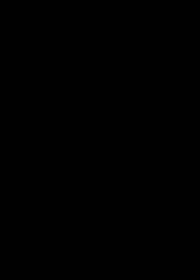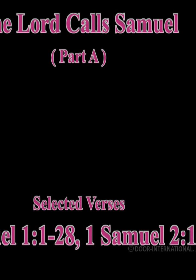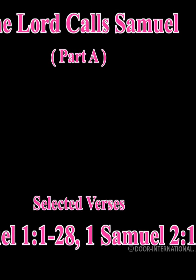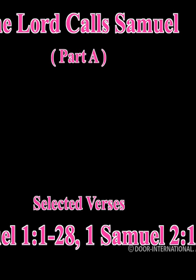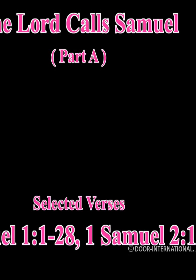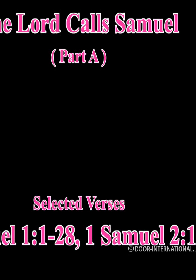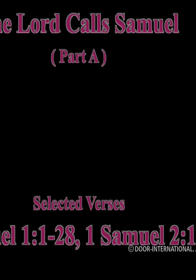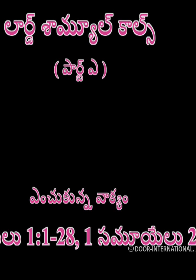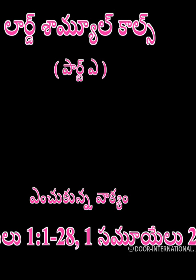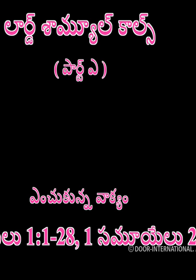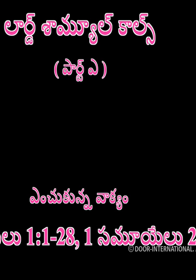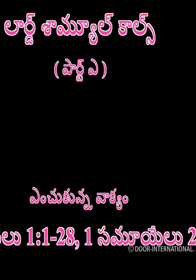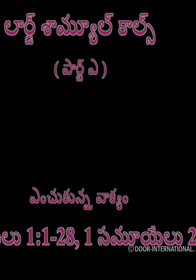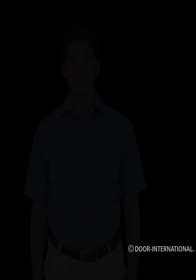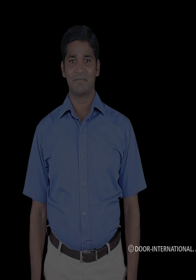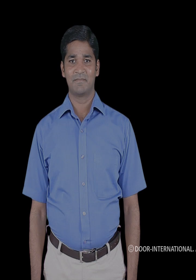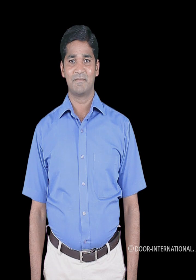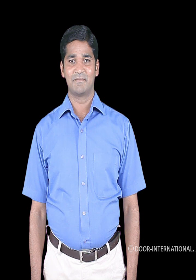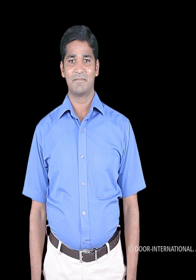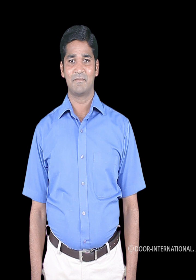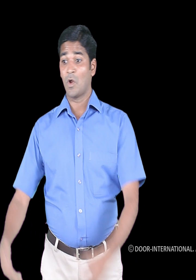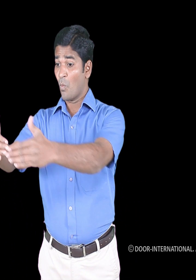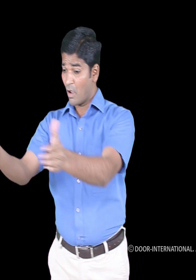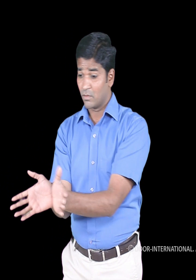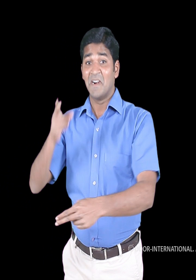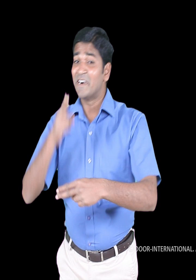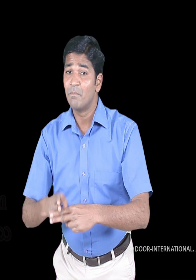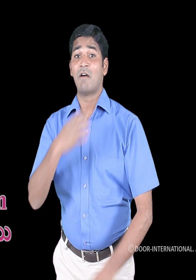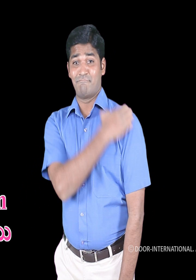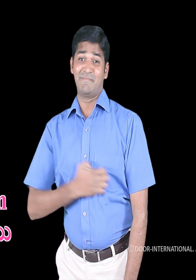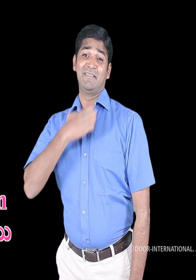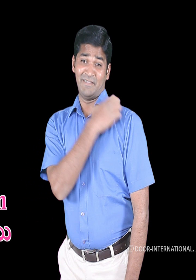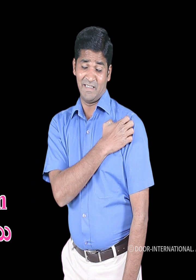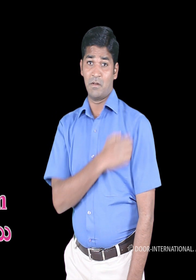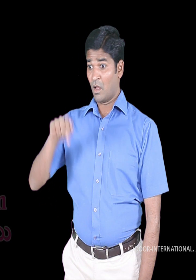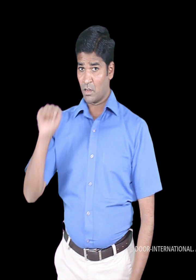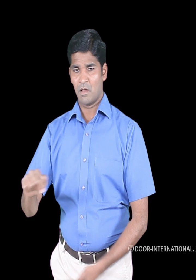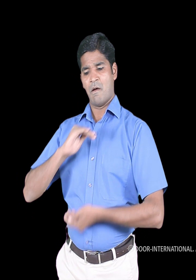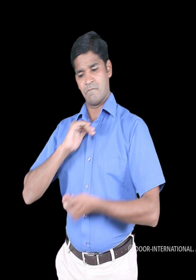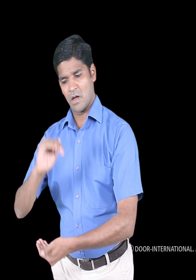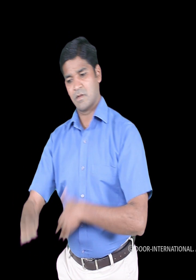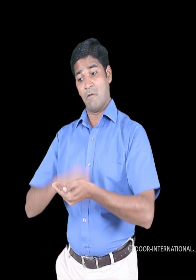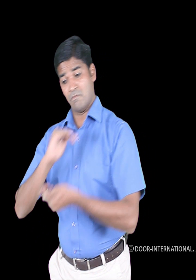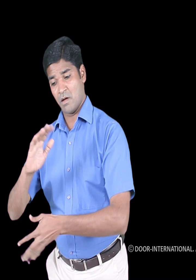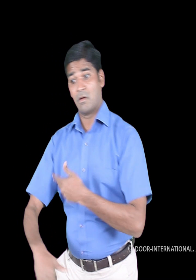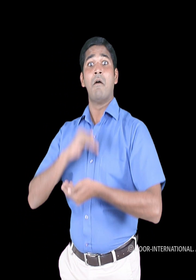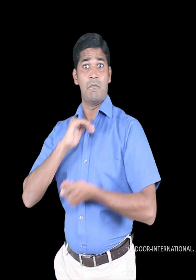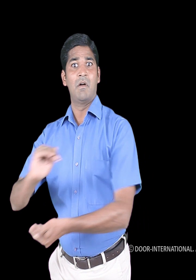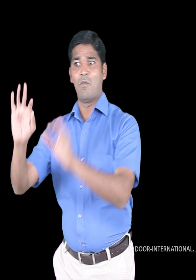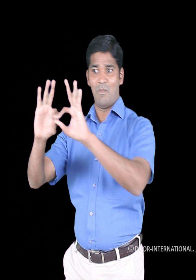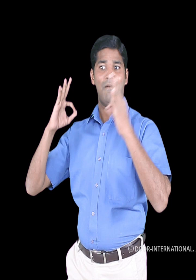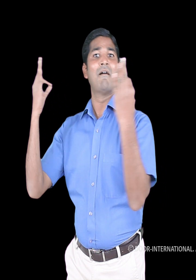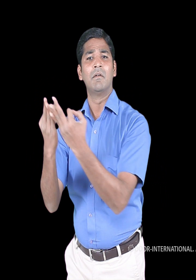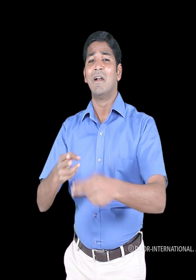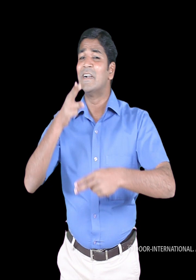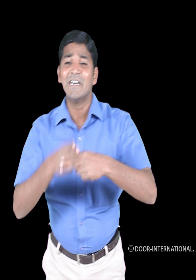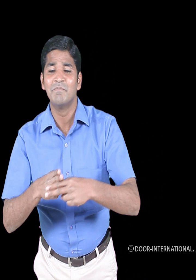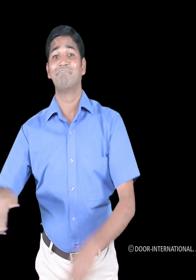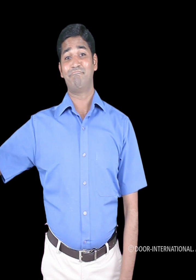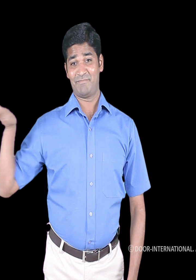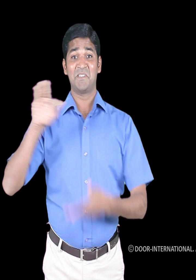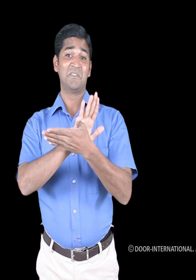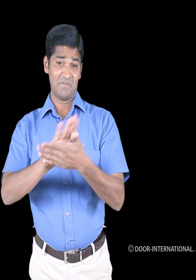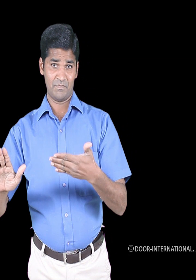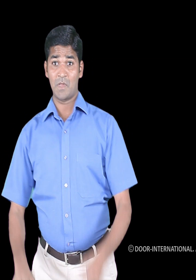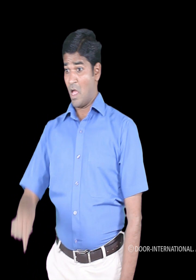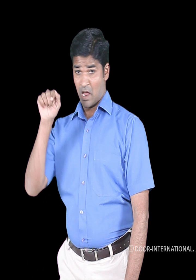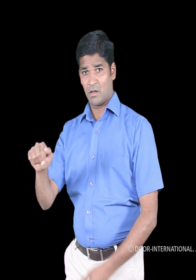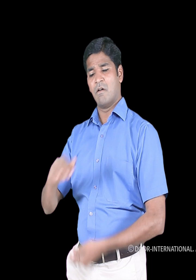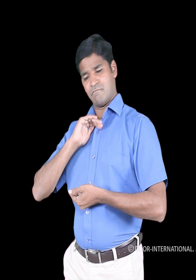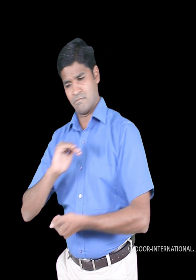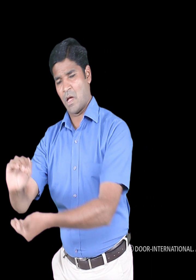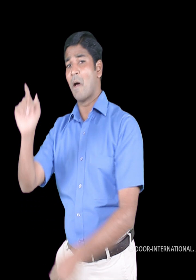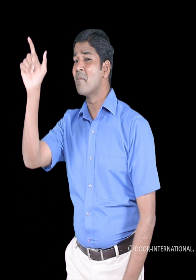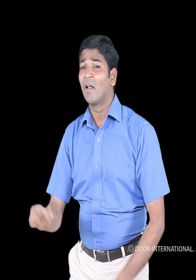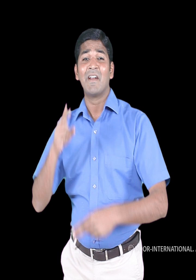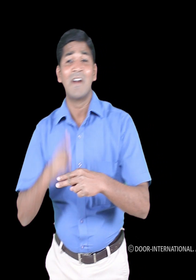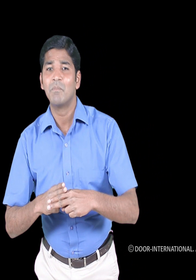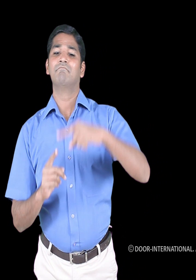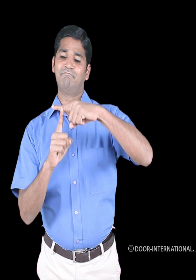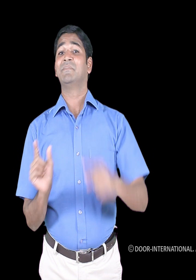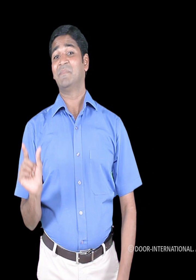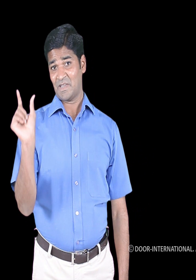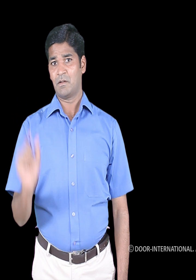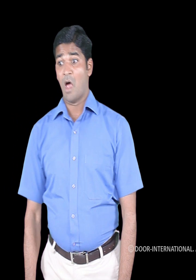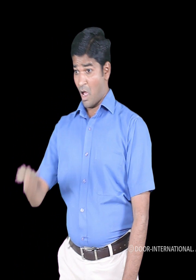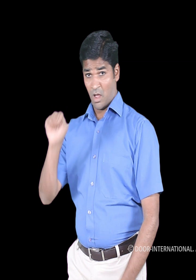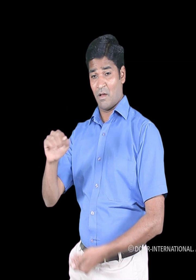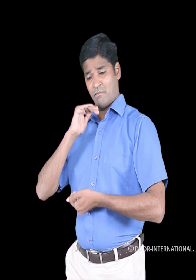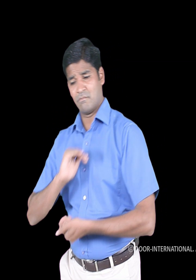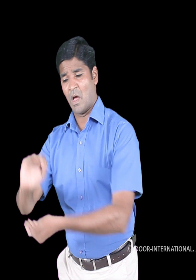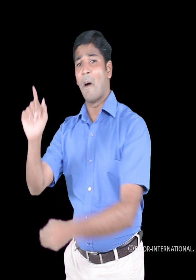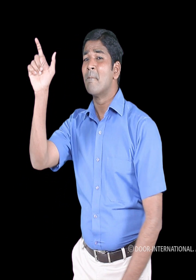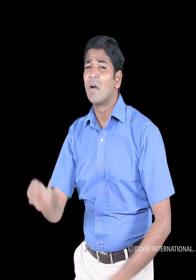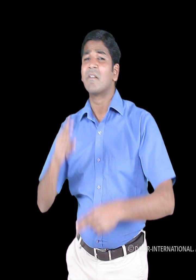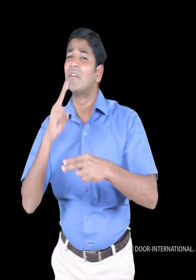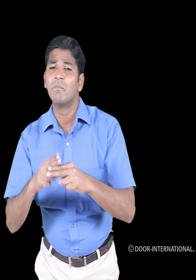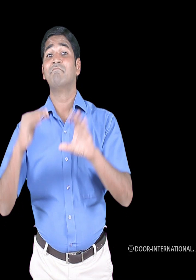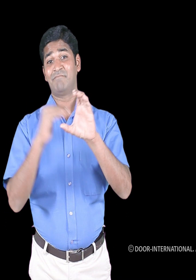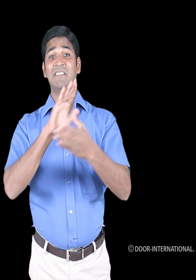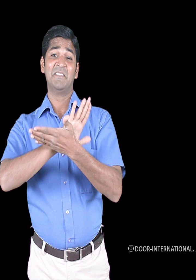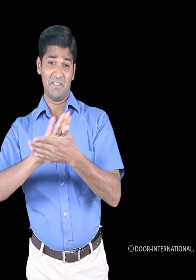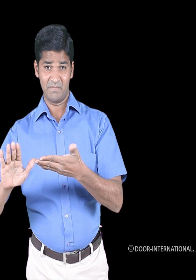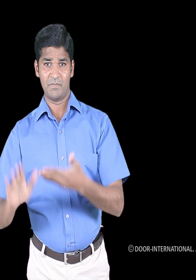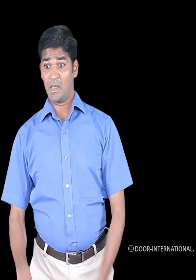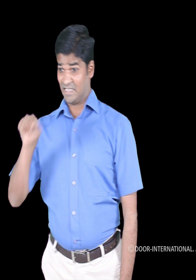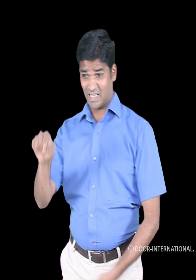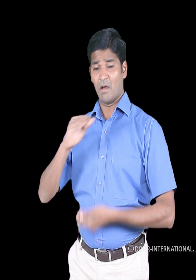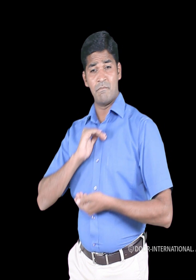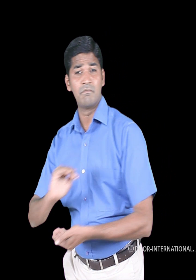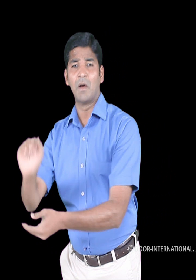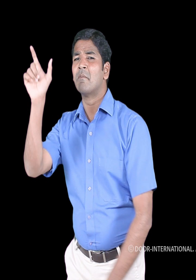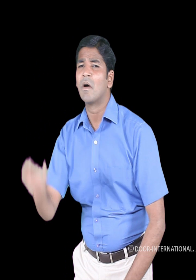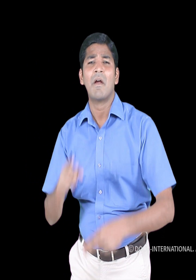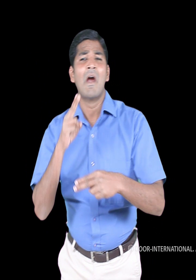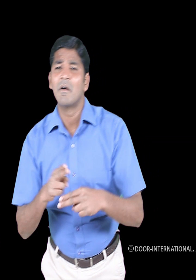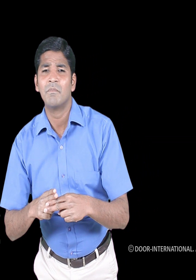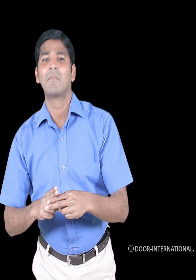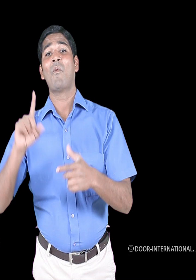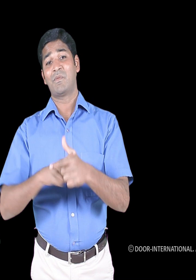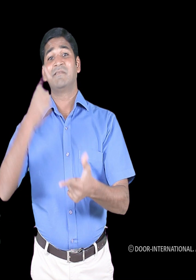Now there was a man named Elkanah who was from Ramathaim-zophim in the hill country of Ephraim.